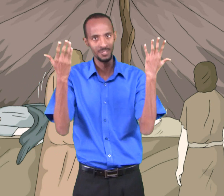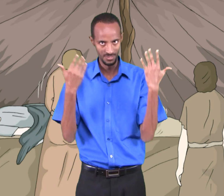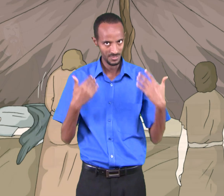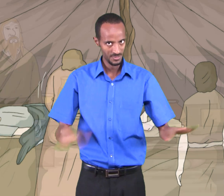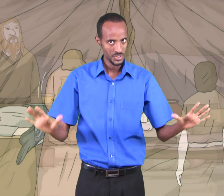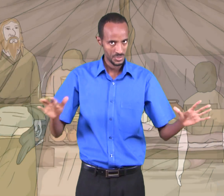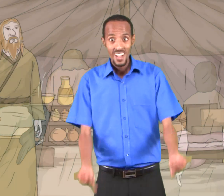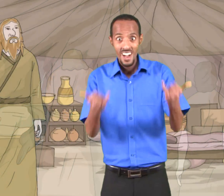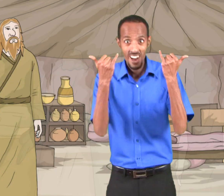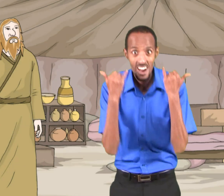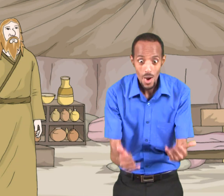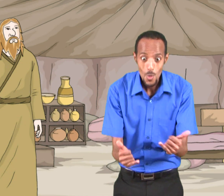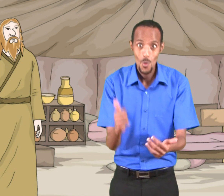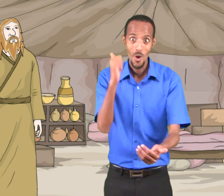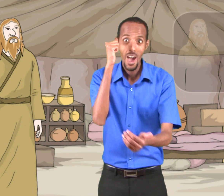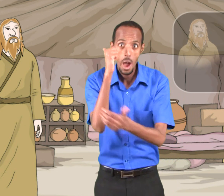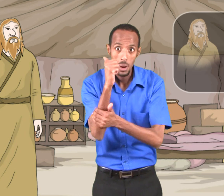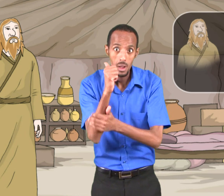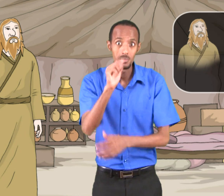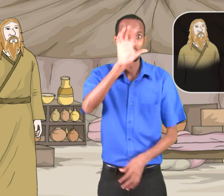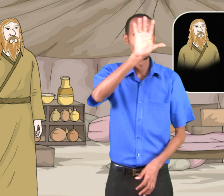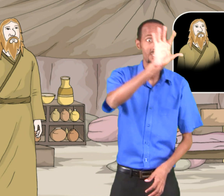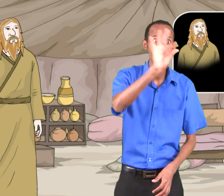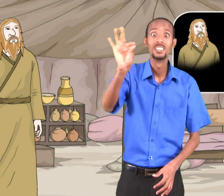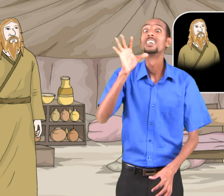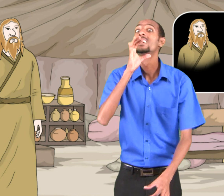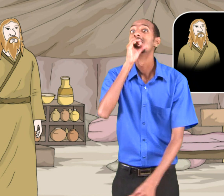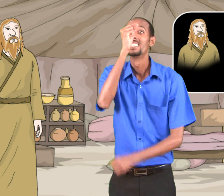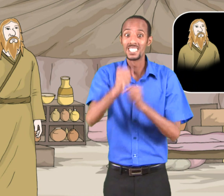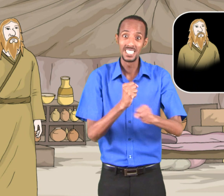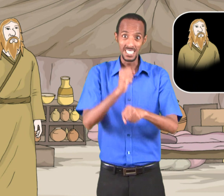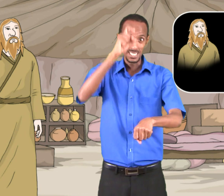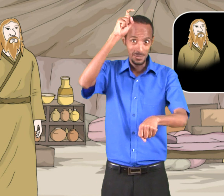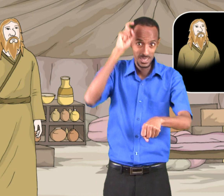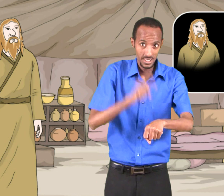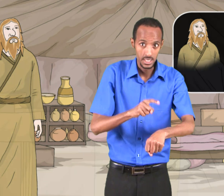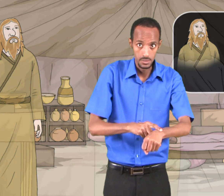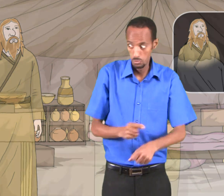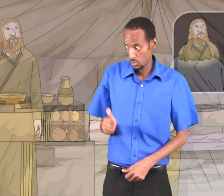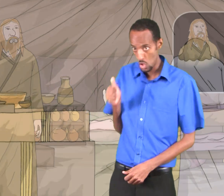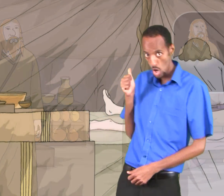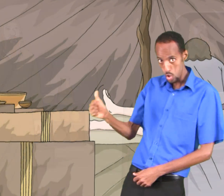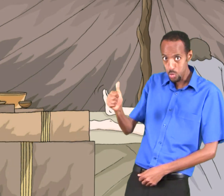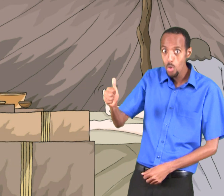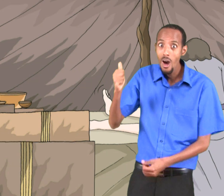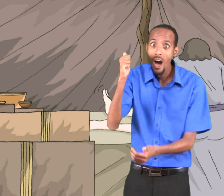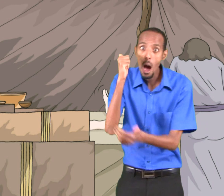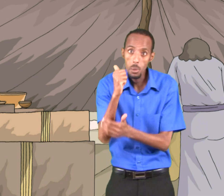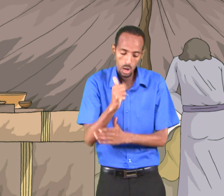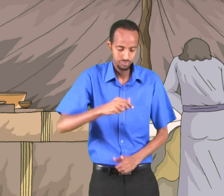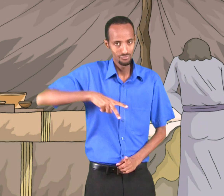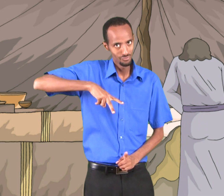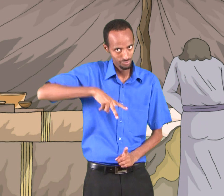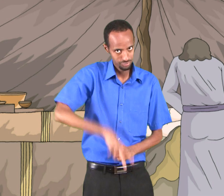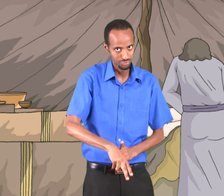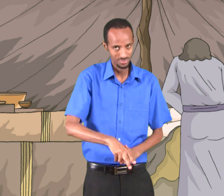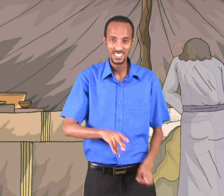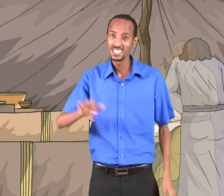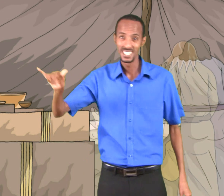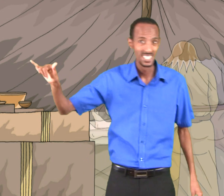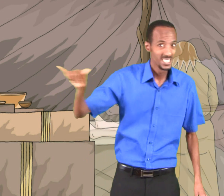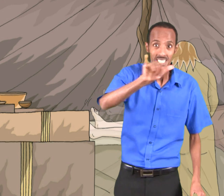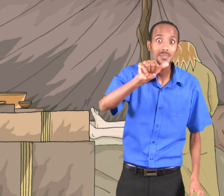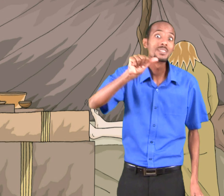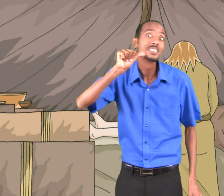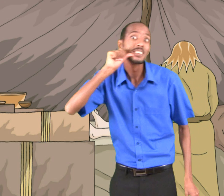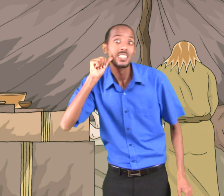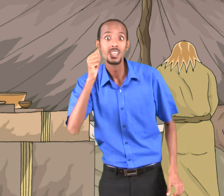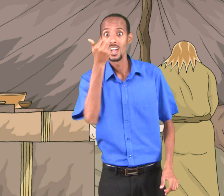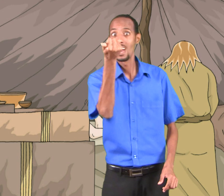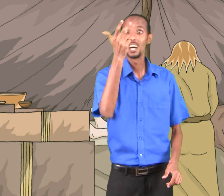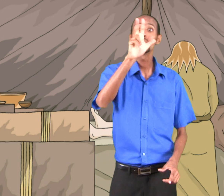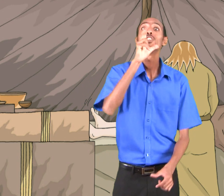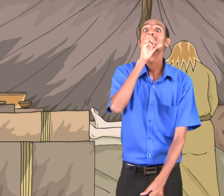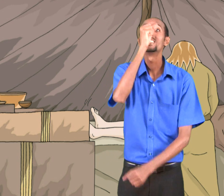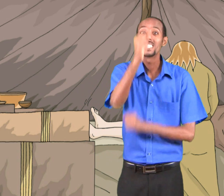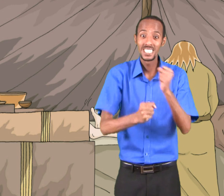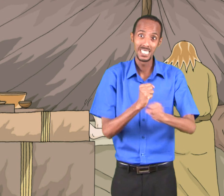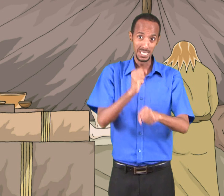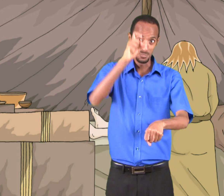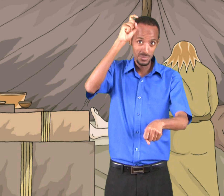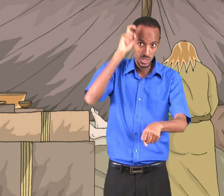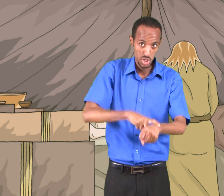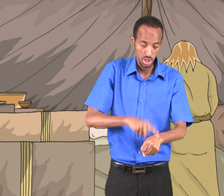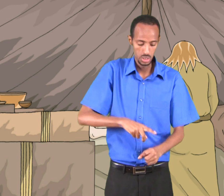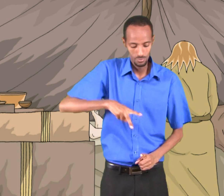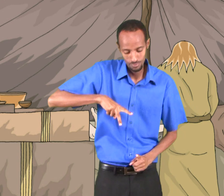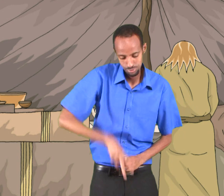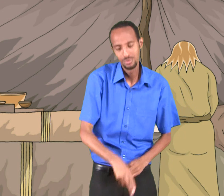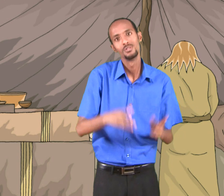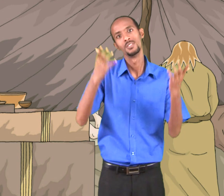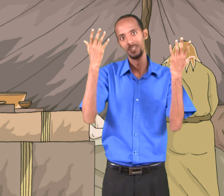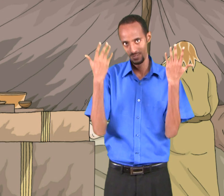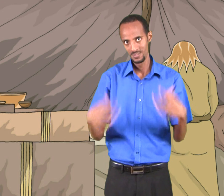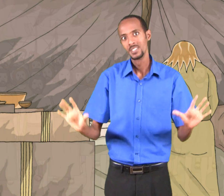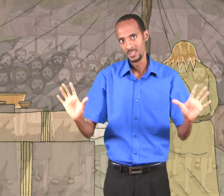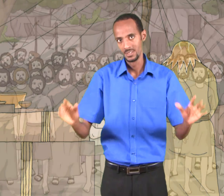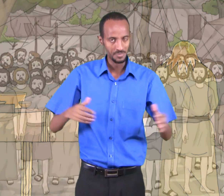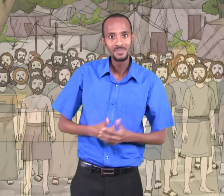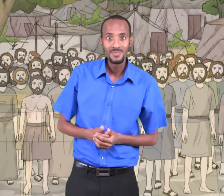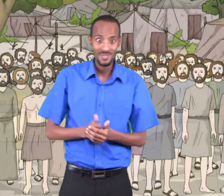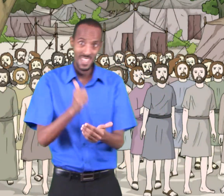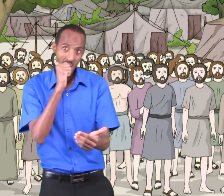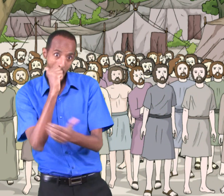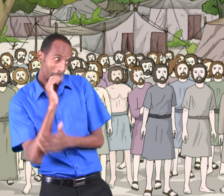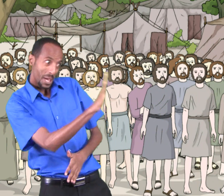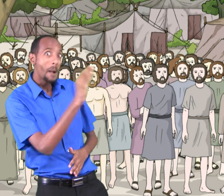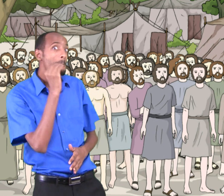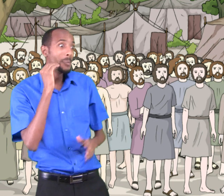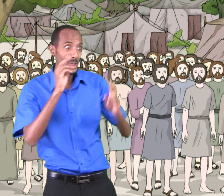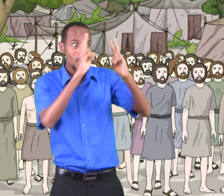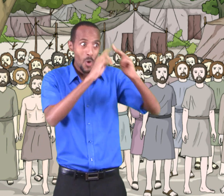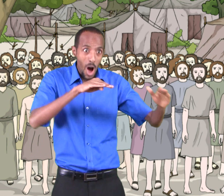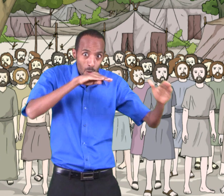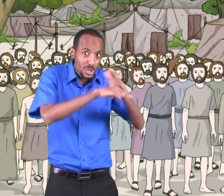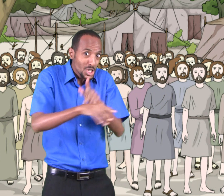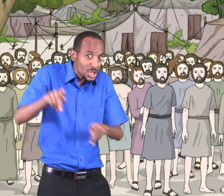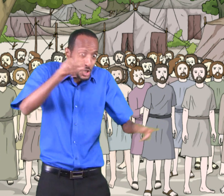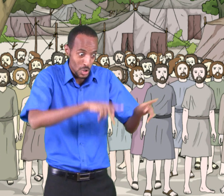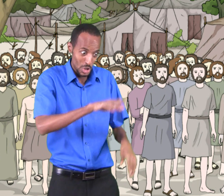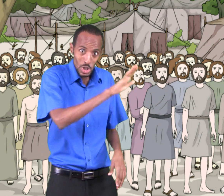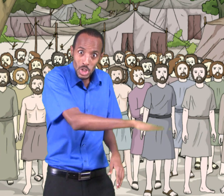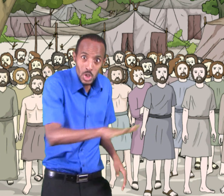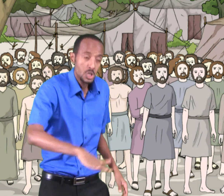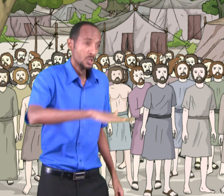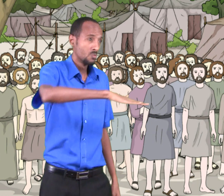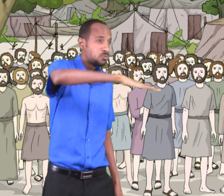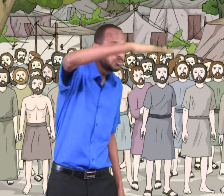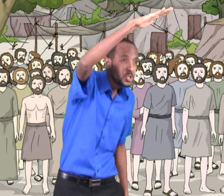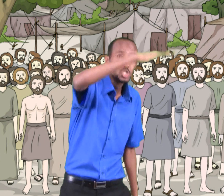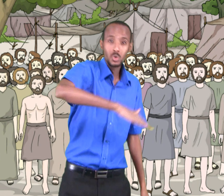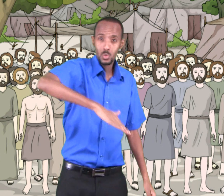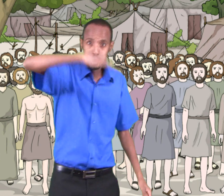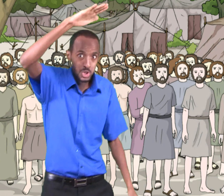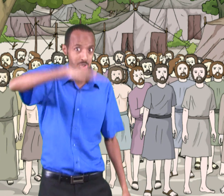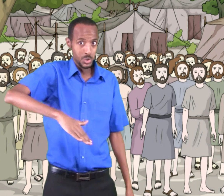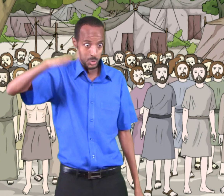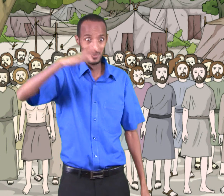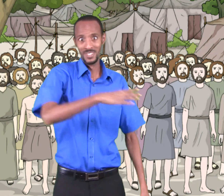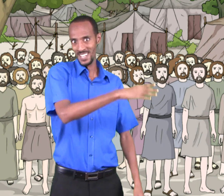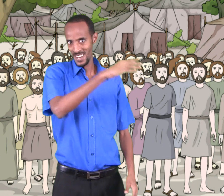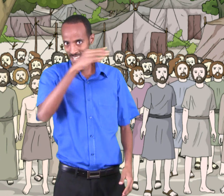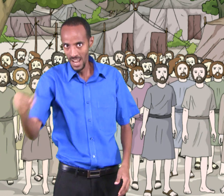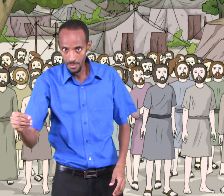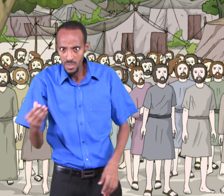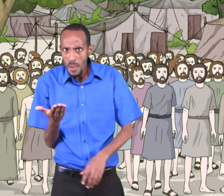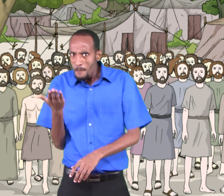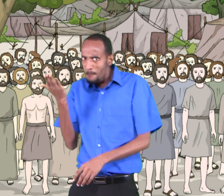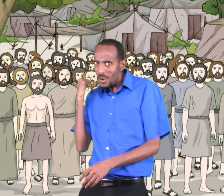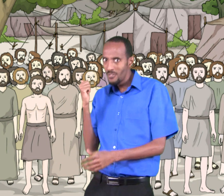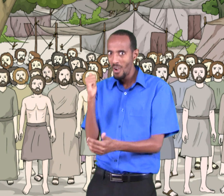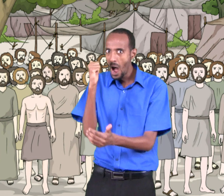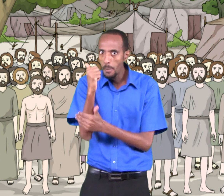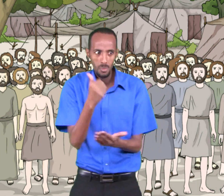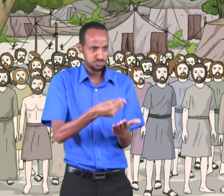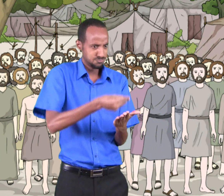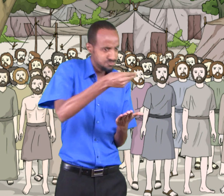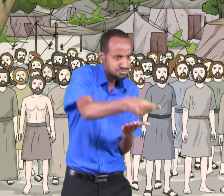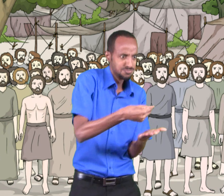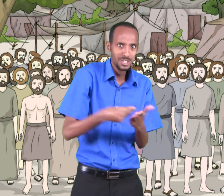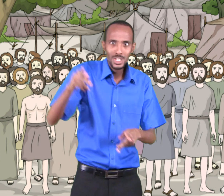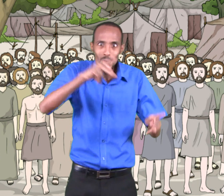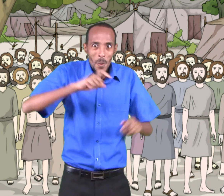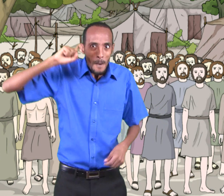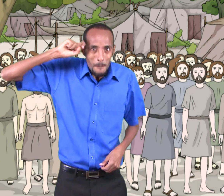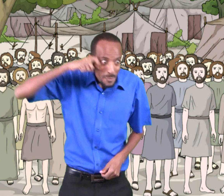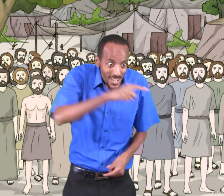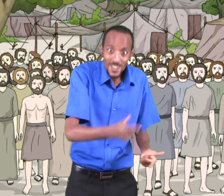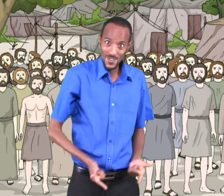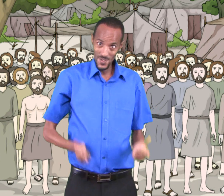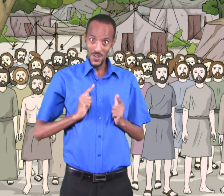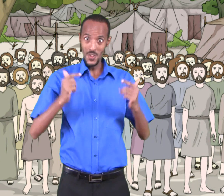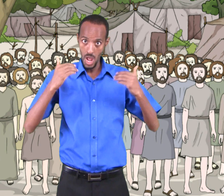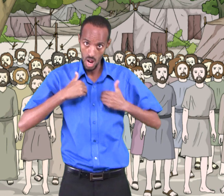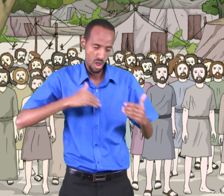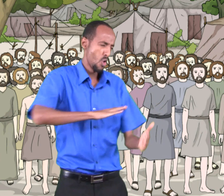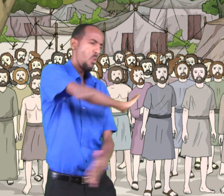So Abraham was ninety-nine years old when he was circumcised, and his son Ishmael was thirteen; Abraham and his son Ishmael were circumcised on the same day.